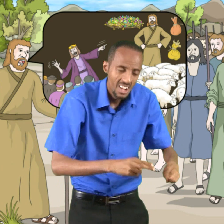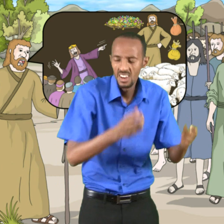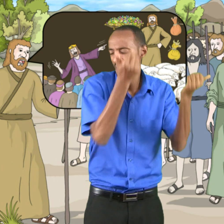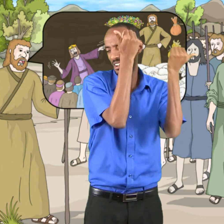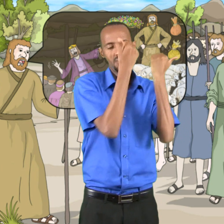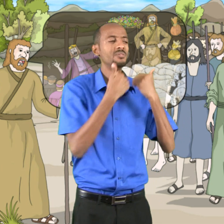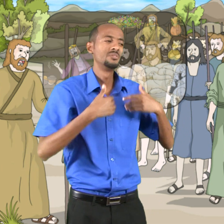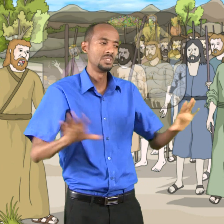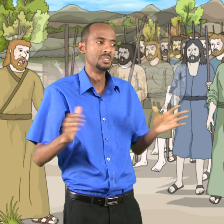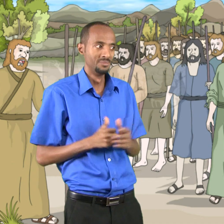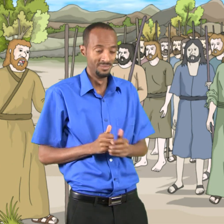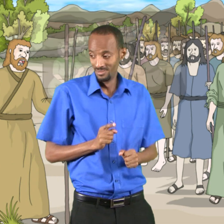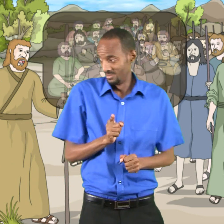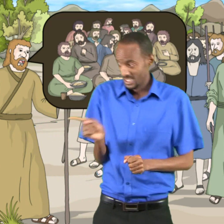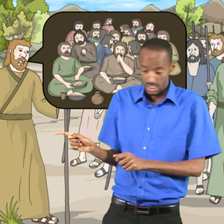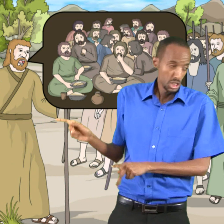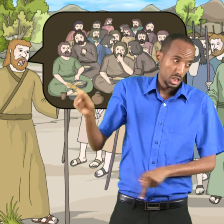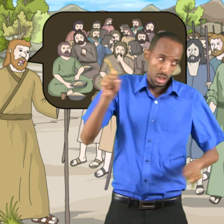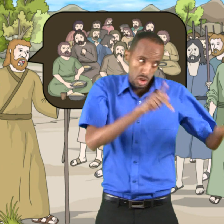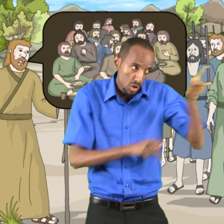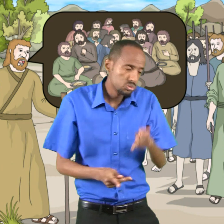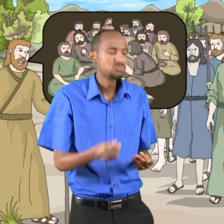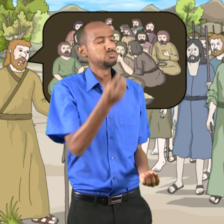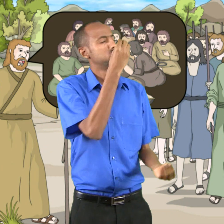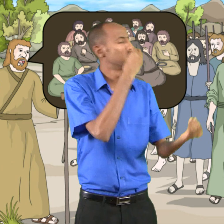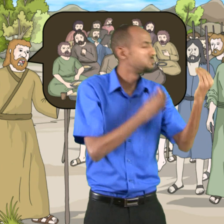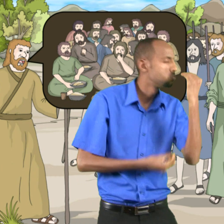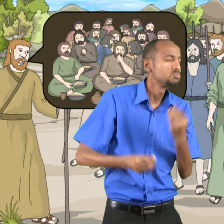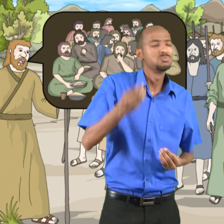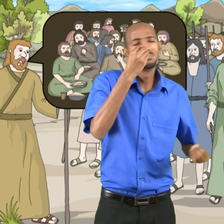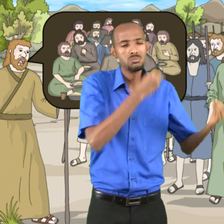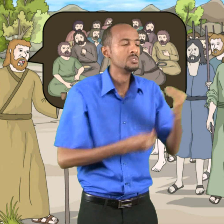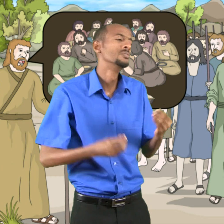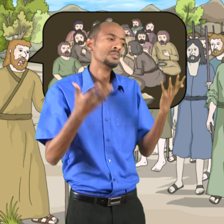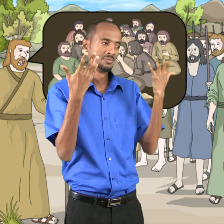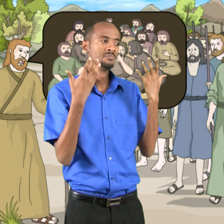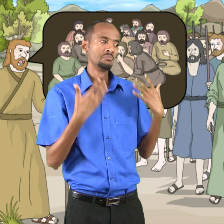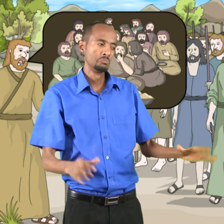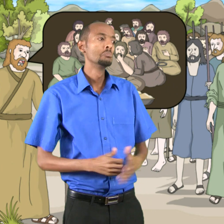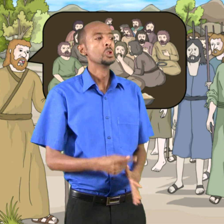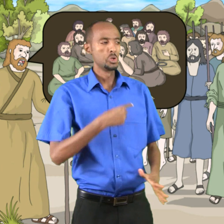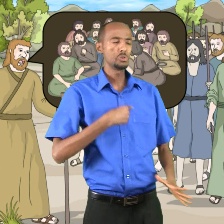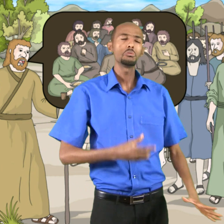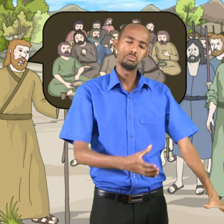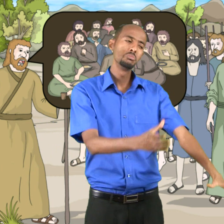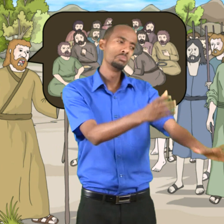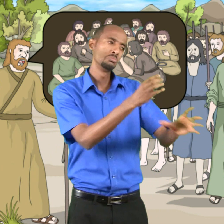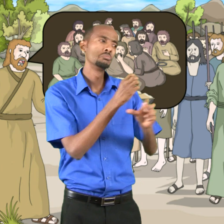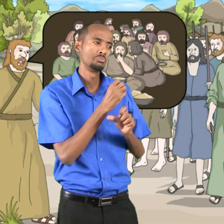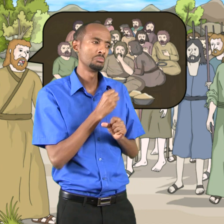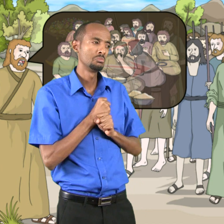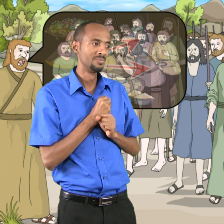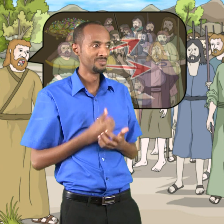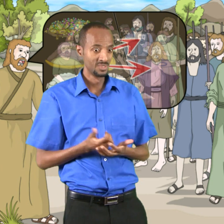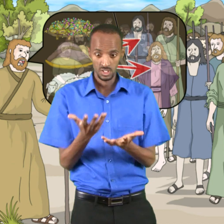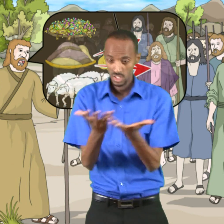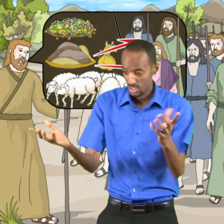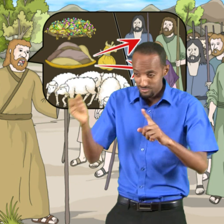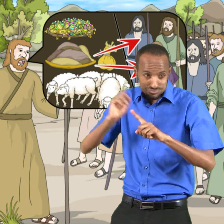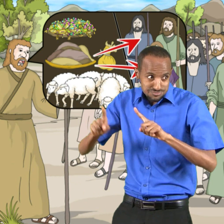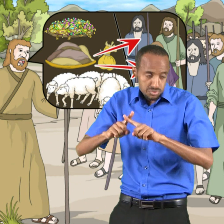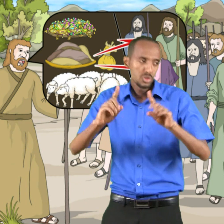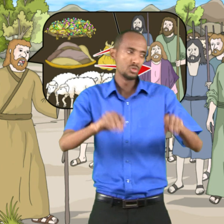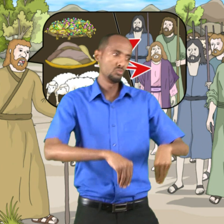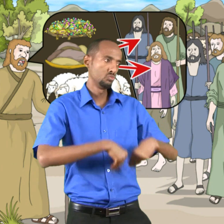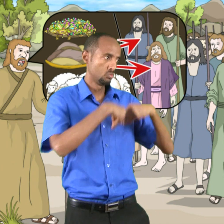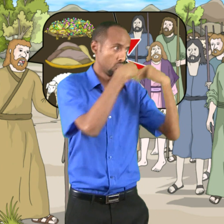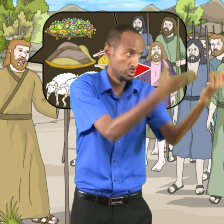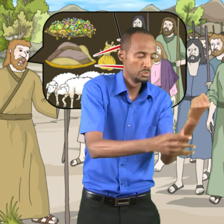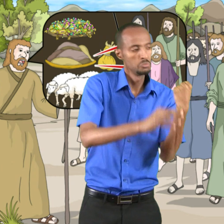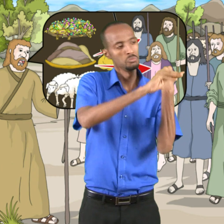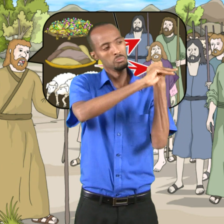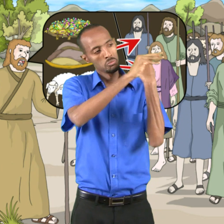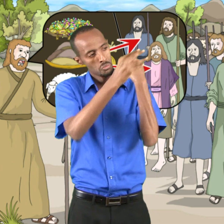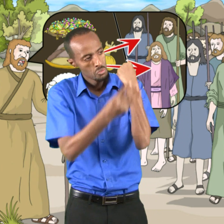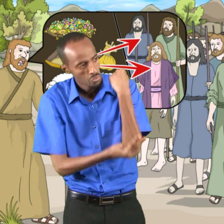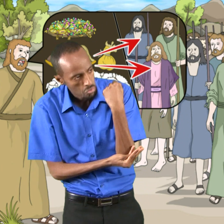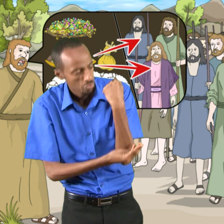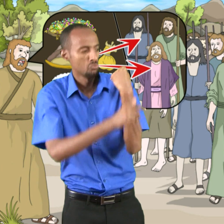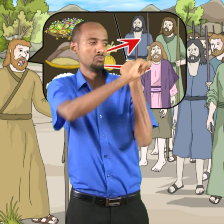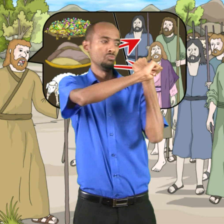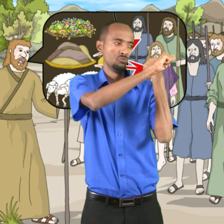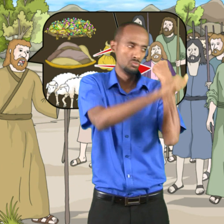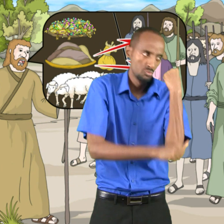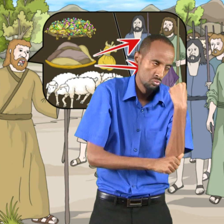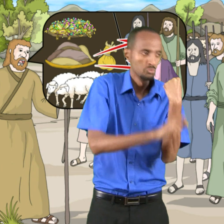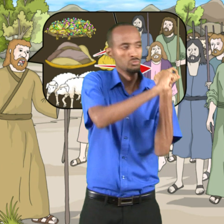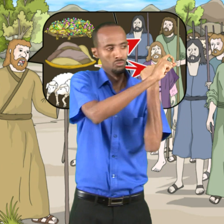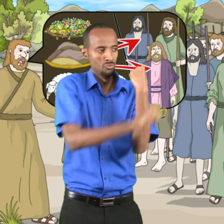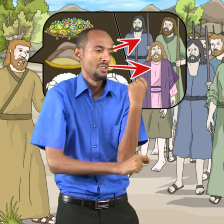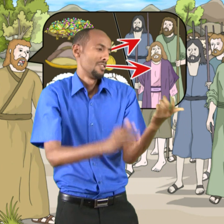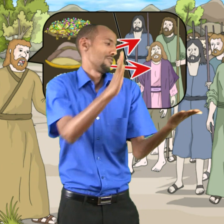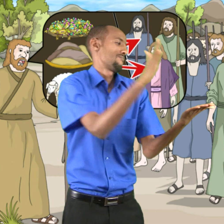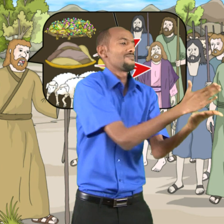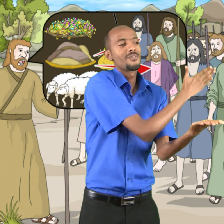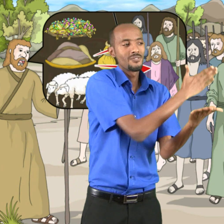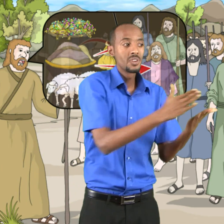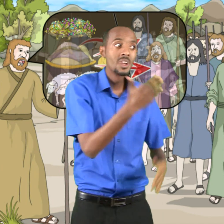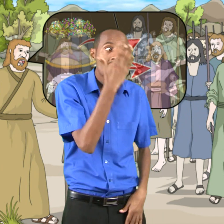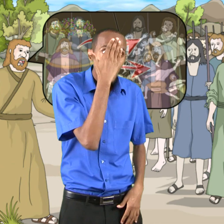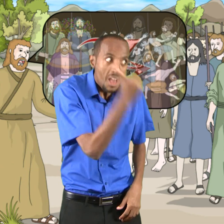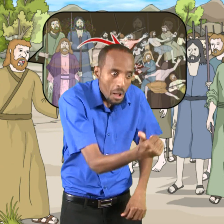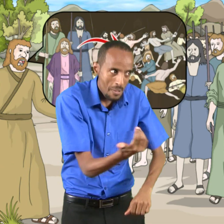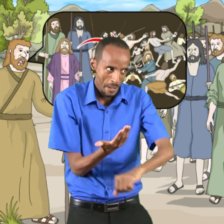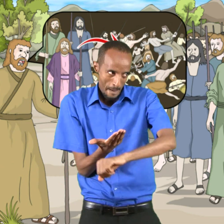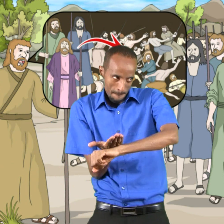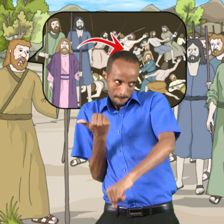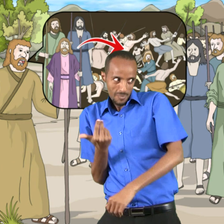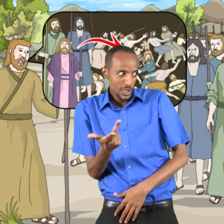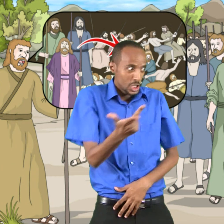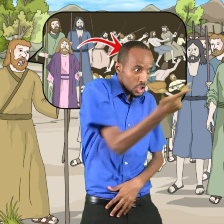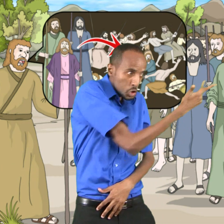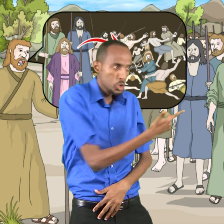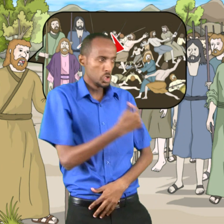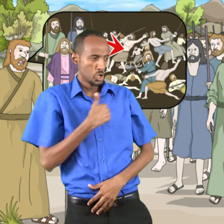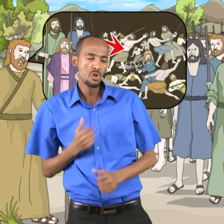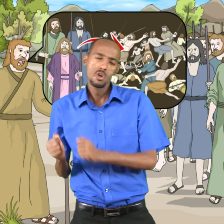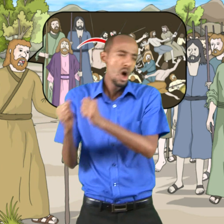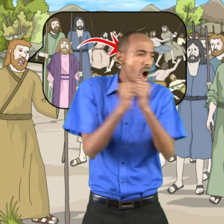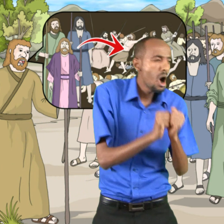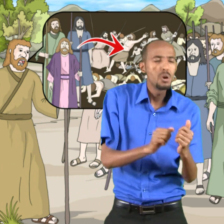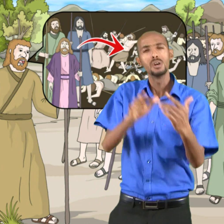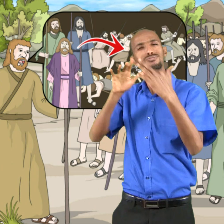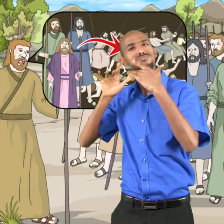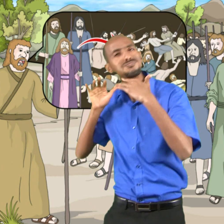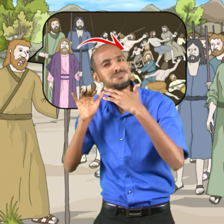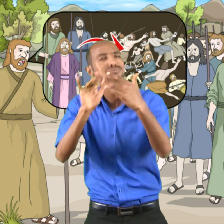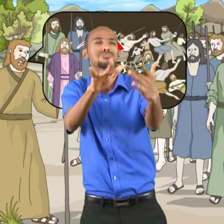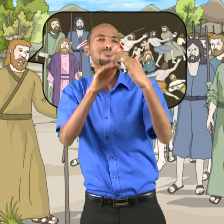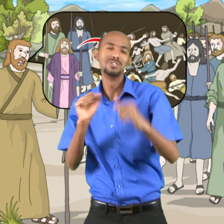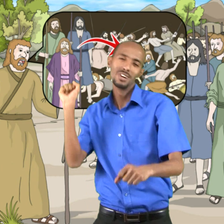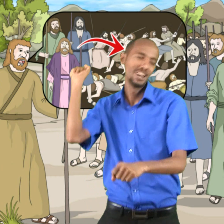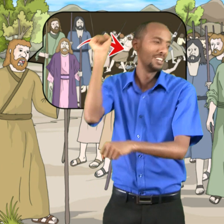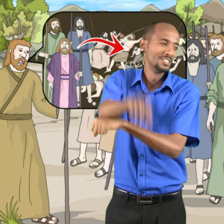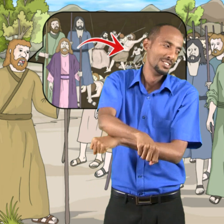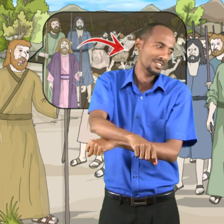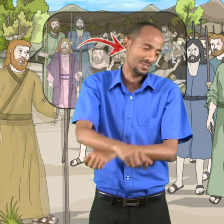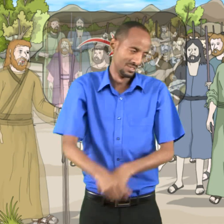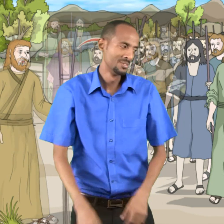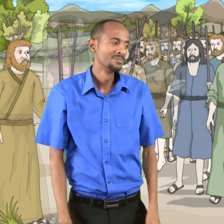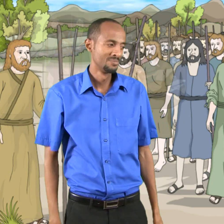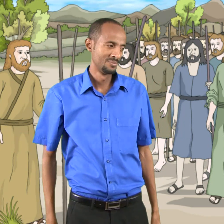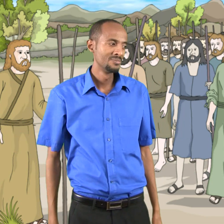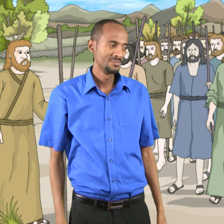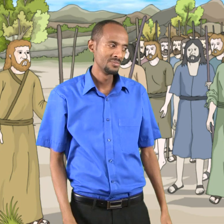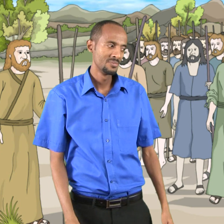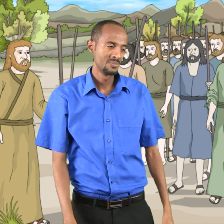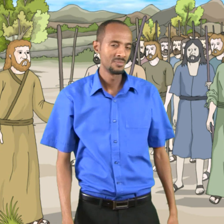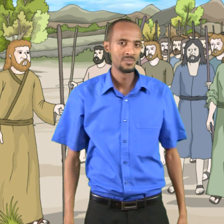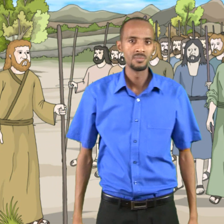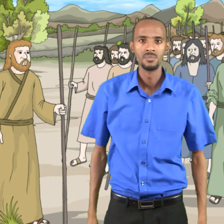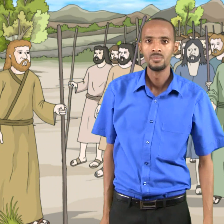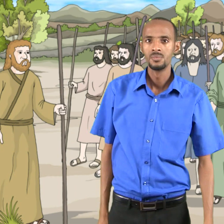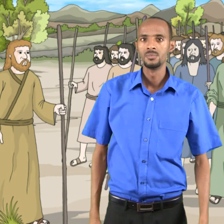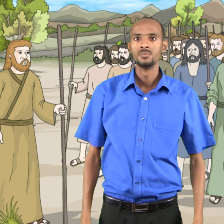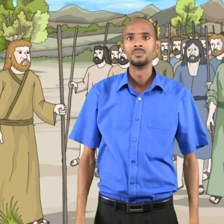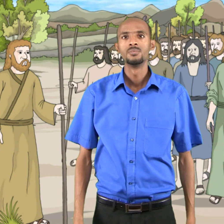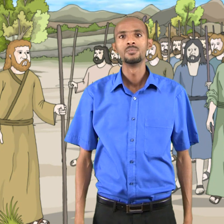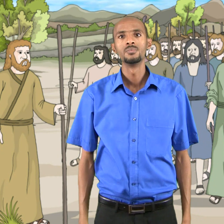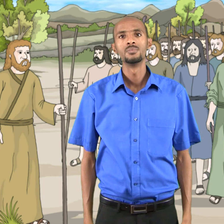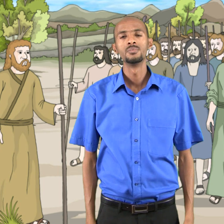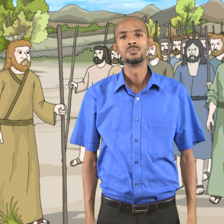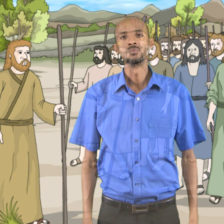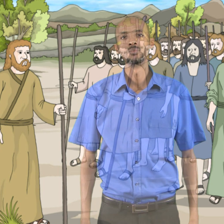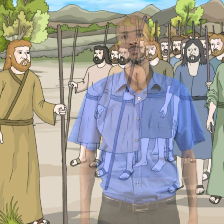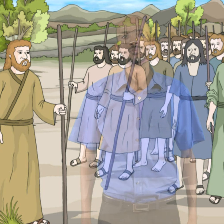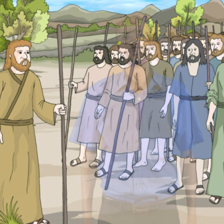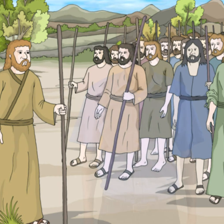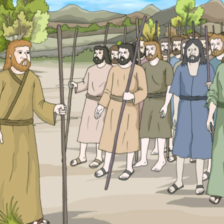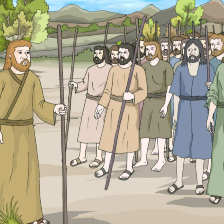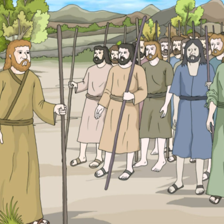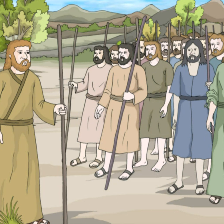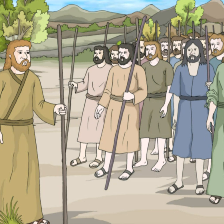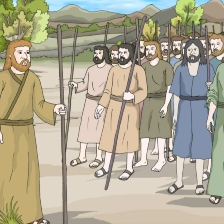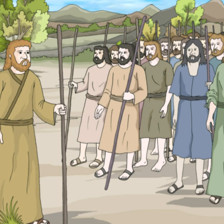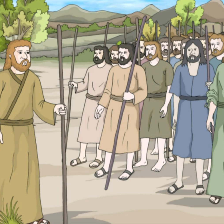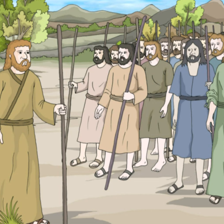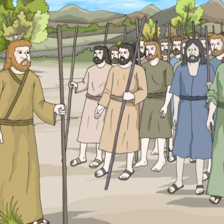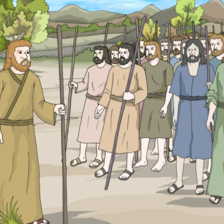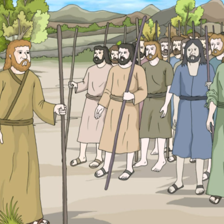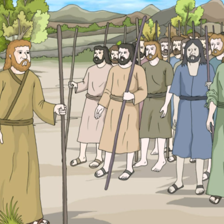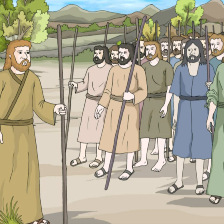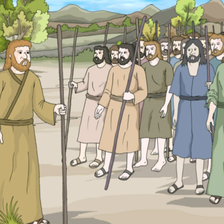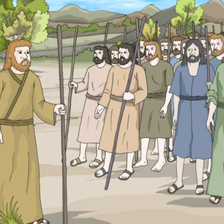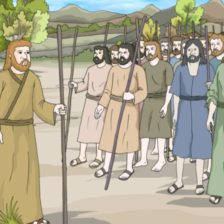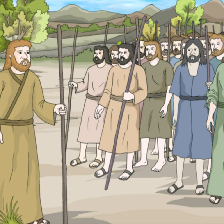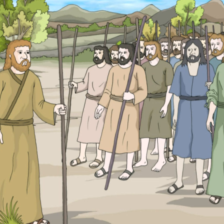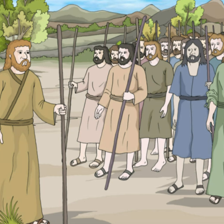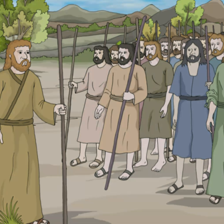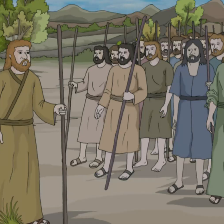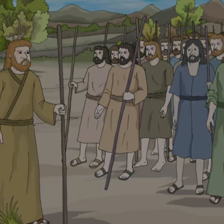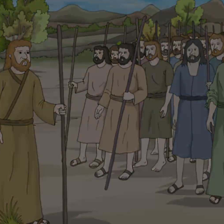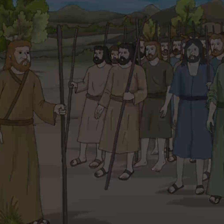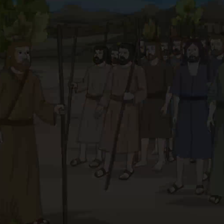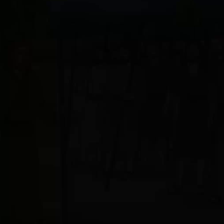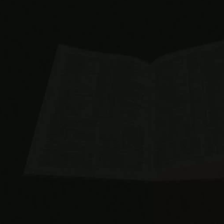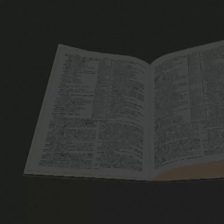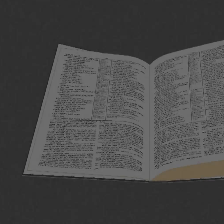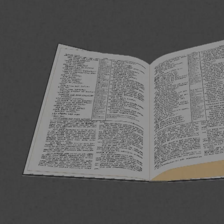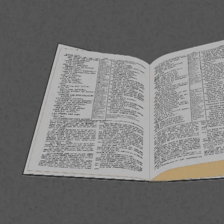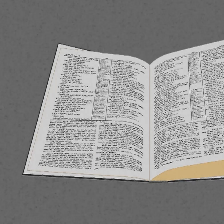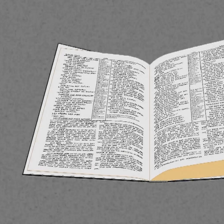I will accept nothing but what my men have eaten and the share for the men who went with me—Aner, Eshcol, and Mamre. They may take their portion.”